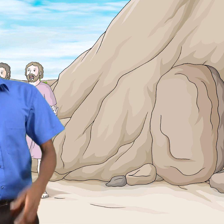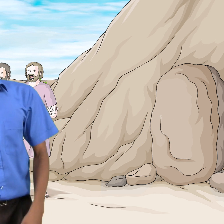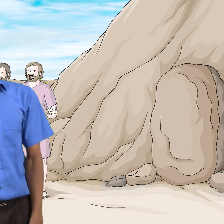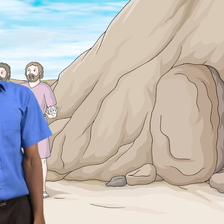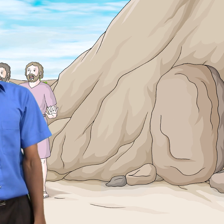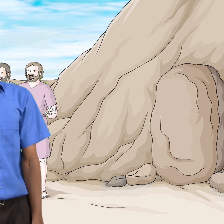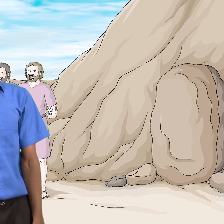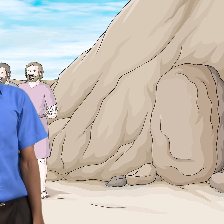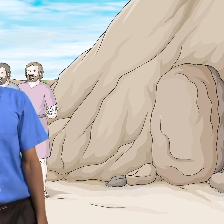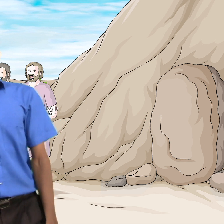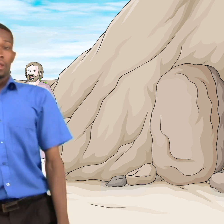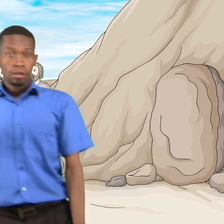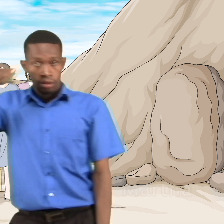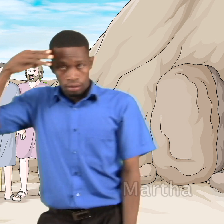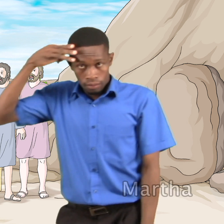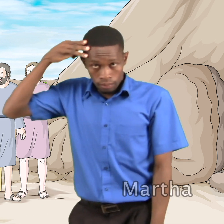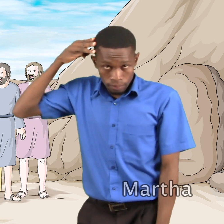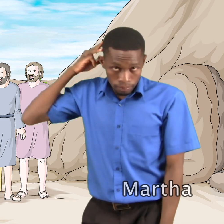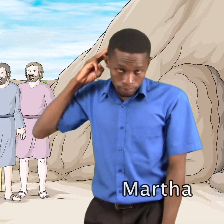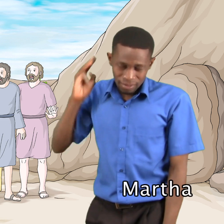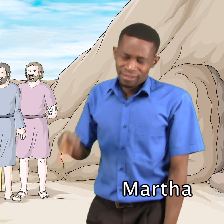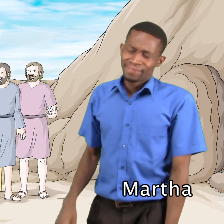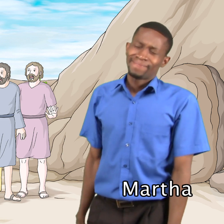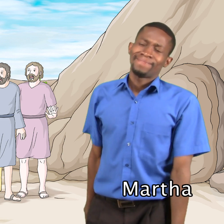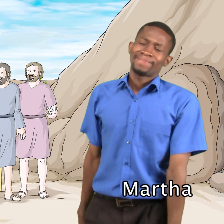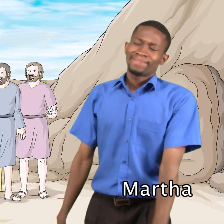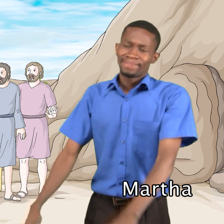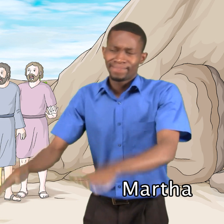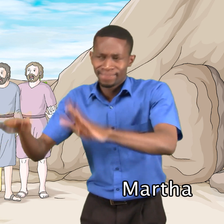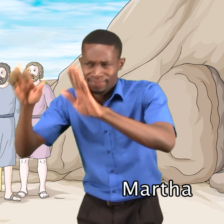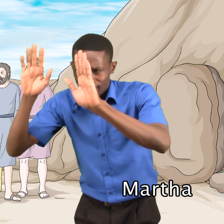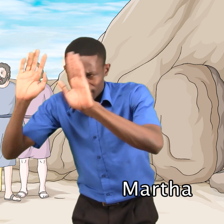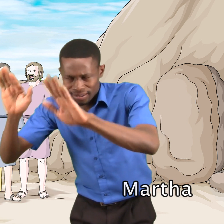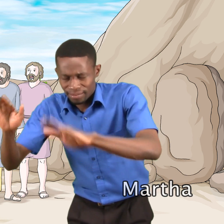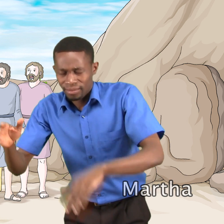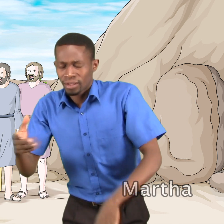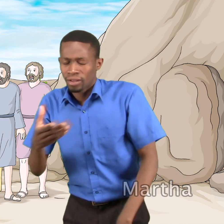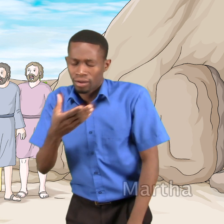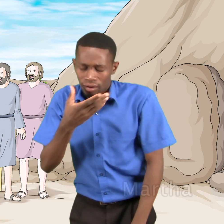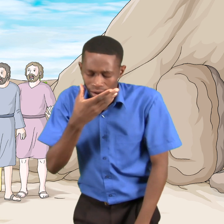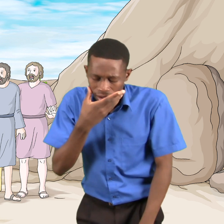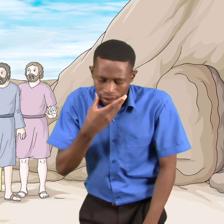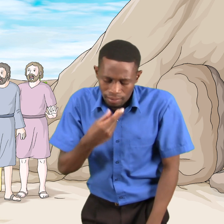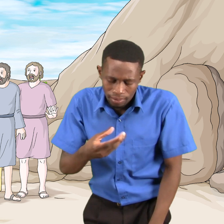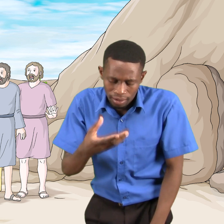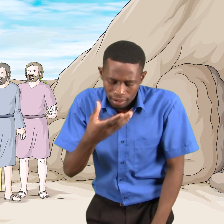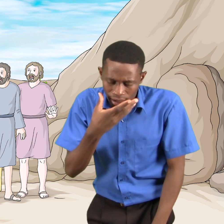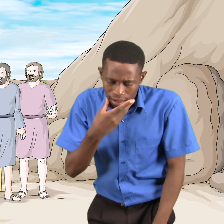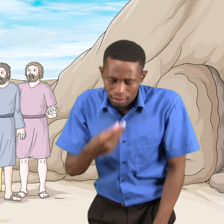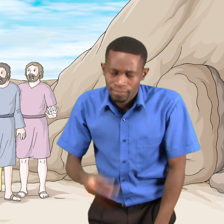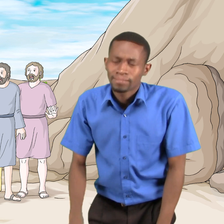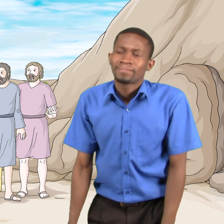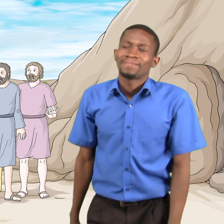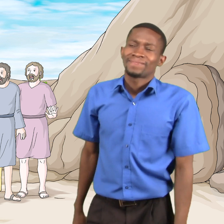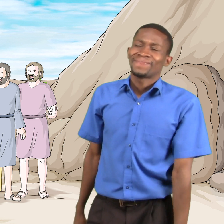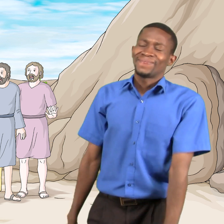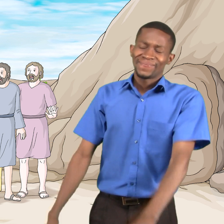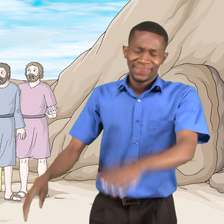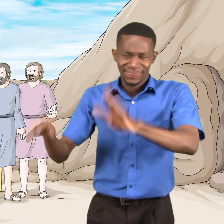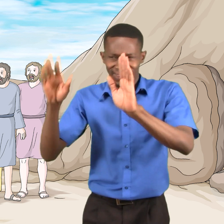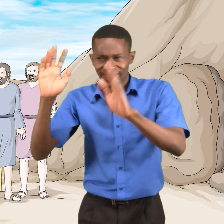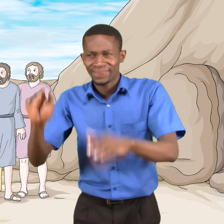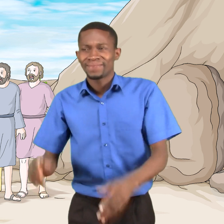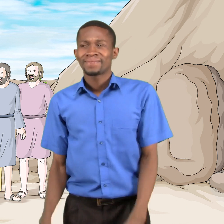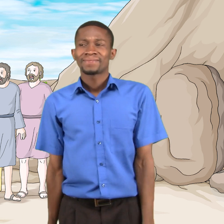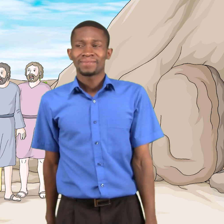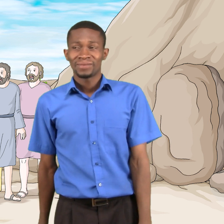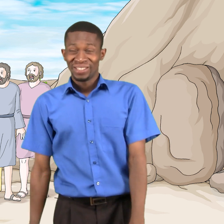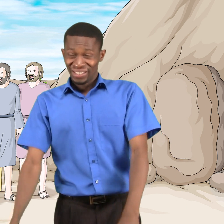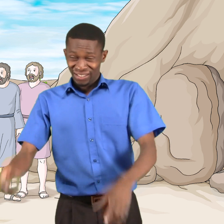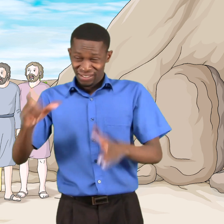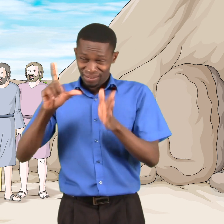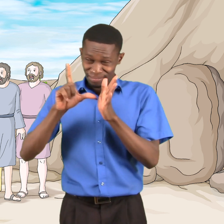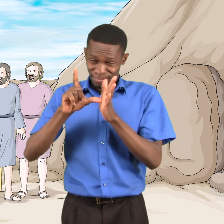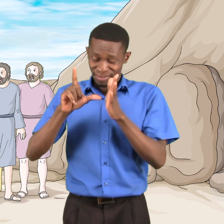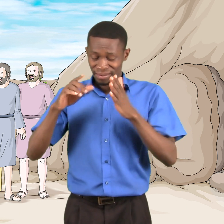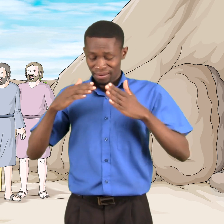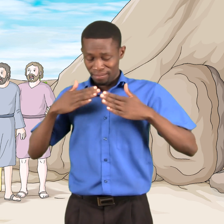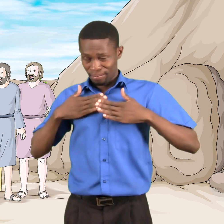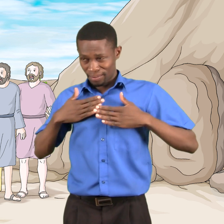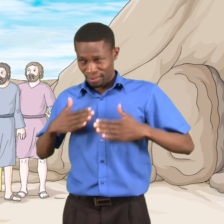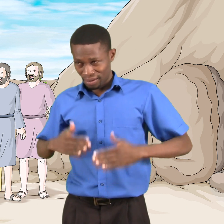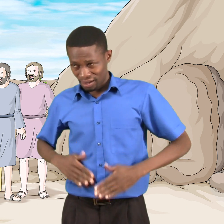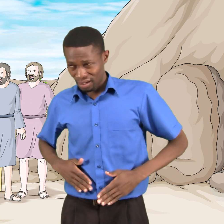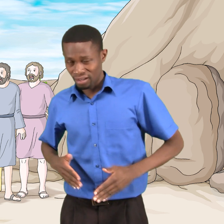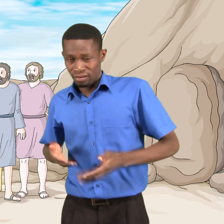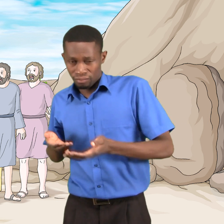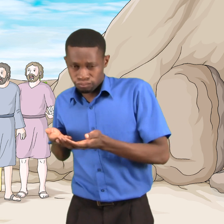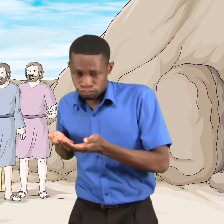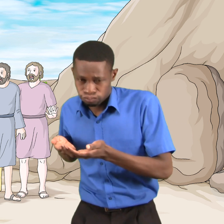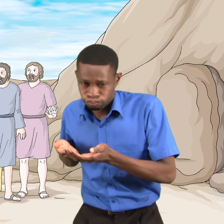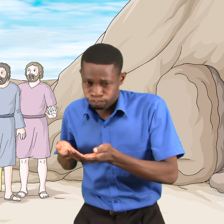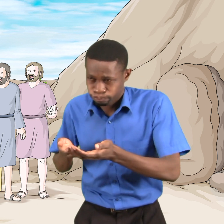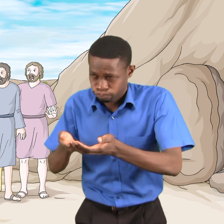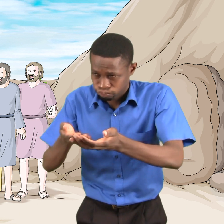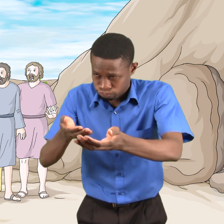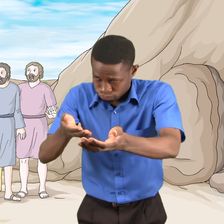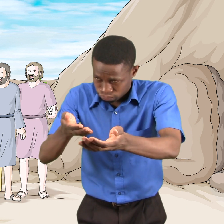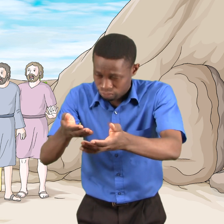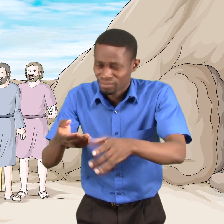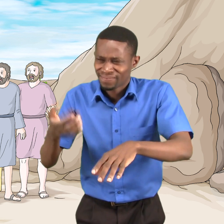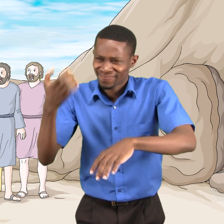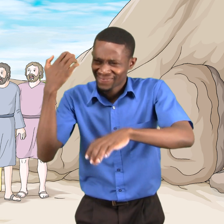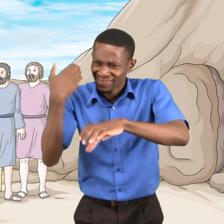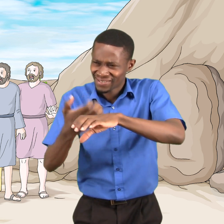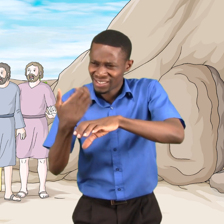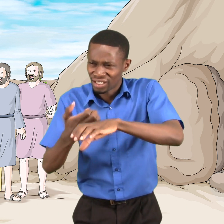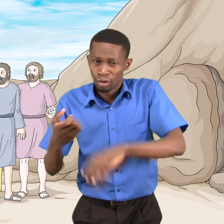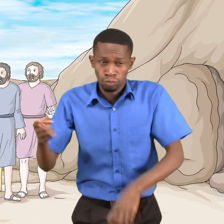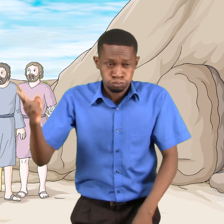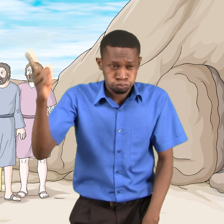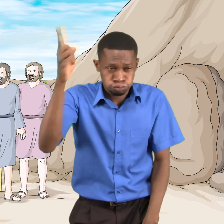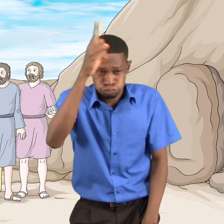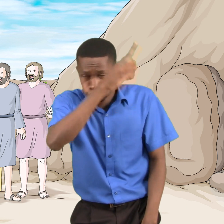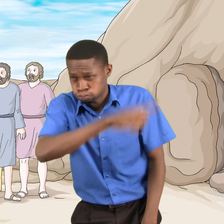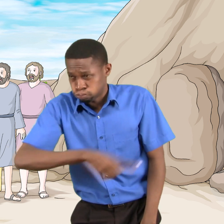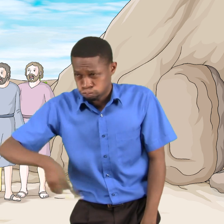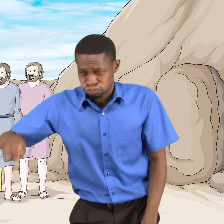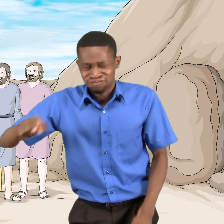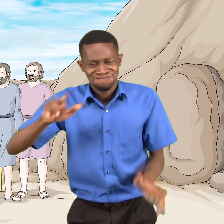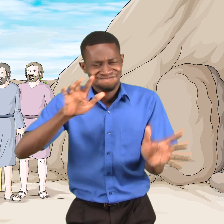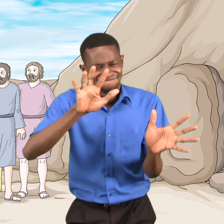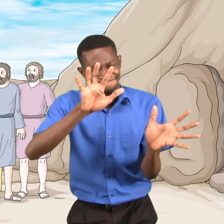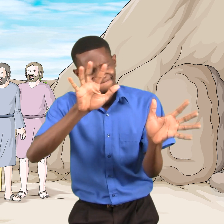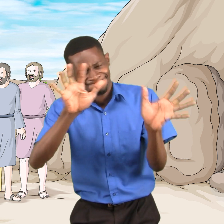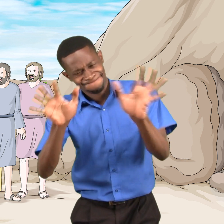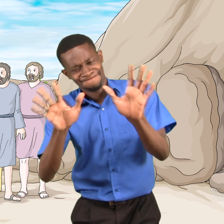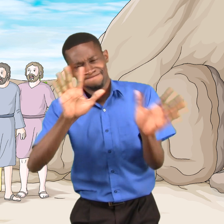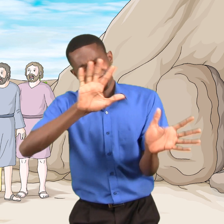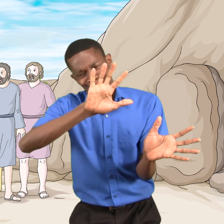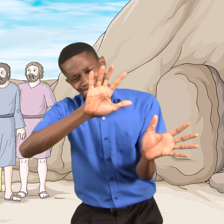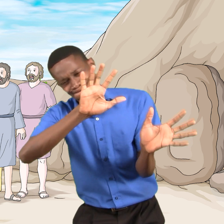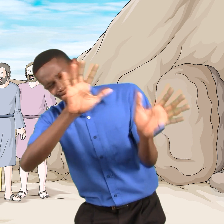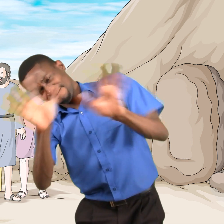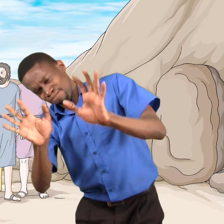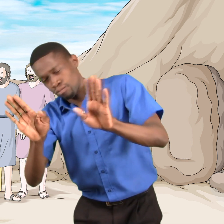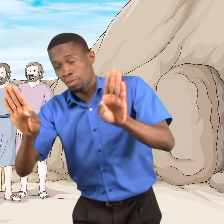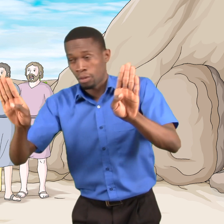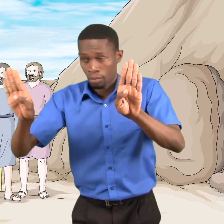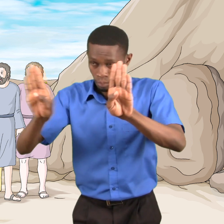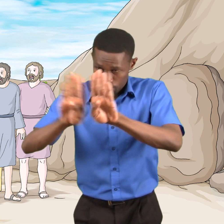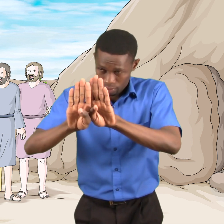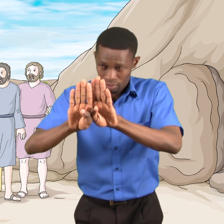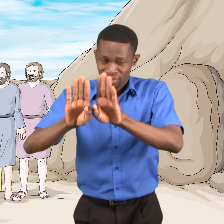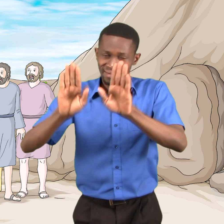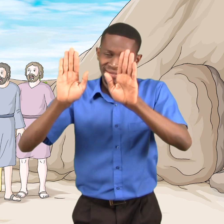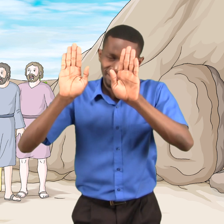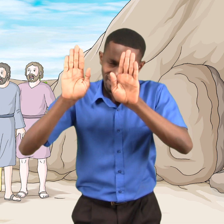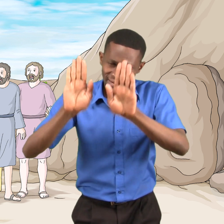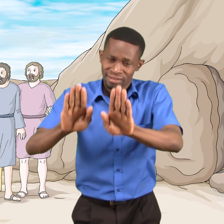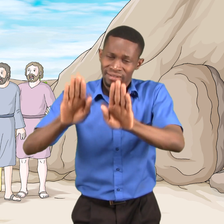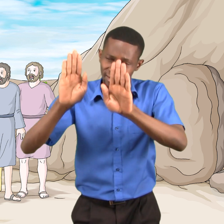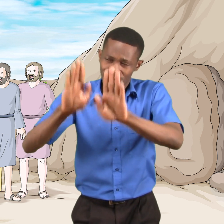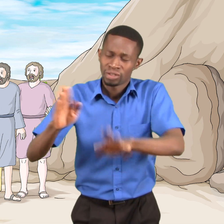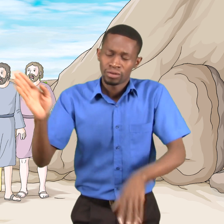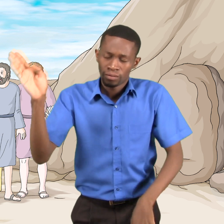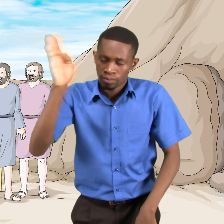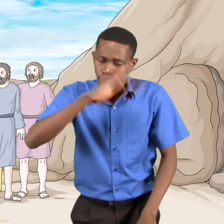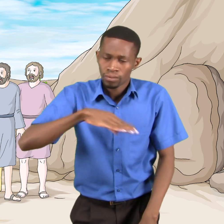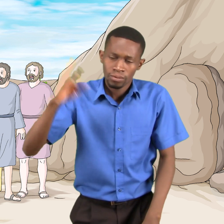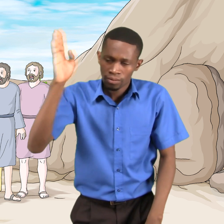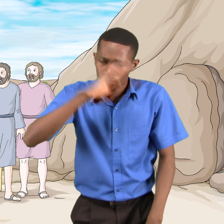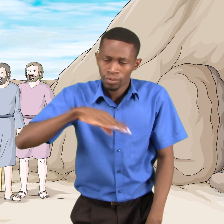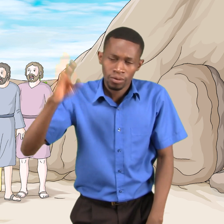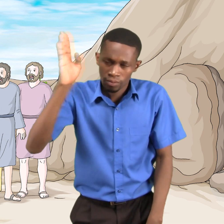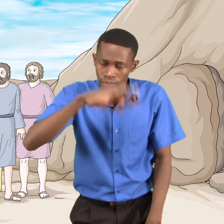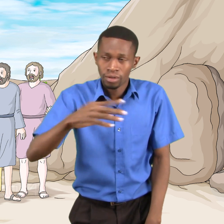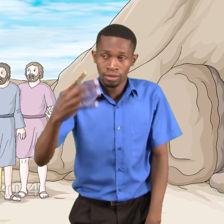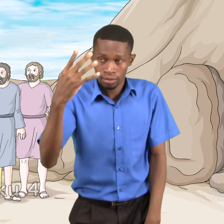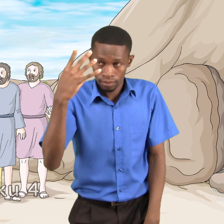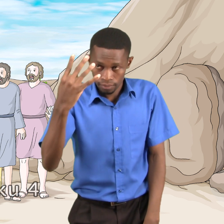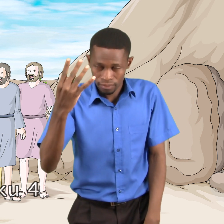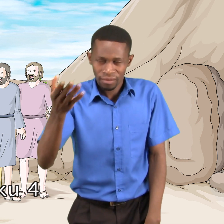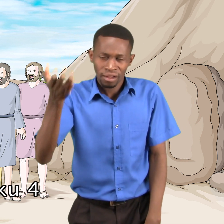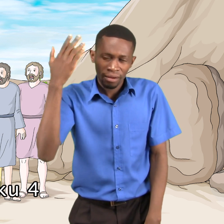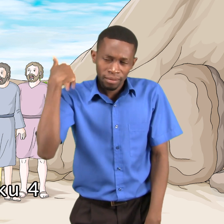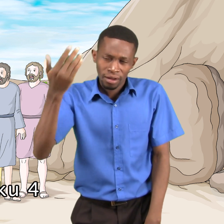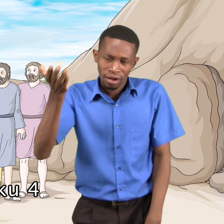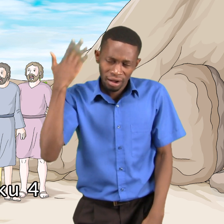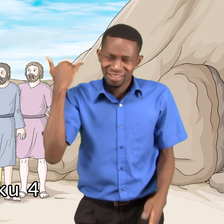“Lord, by now he stinks,” said Martha, the sister of the dead man.